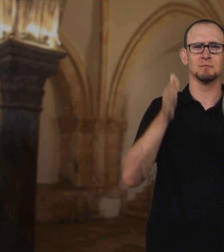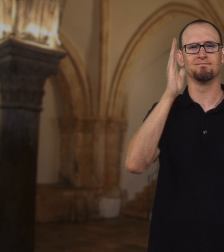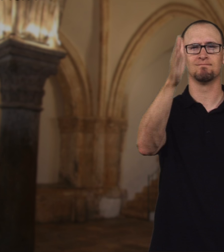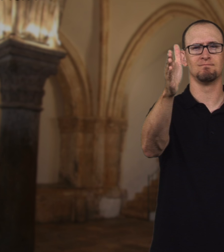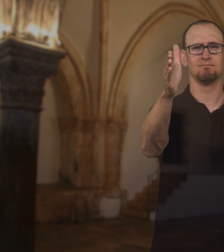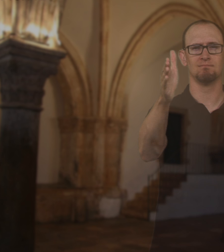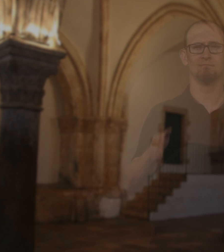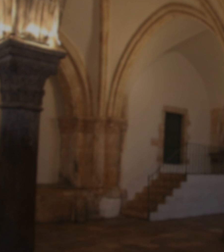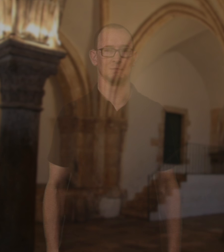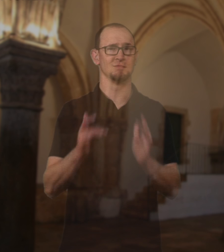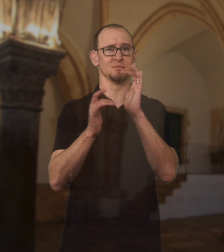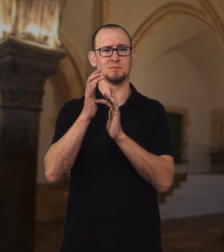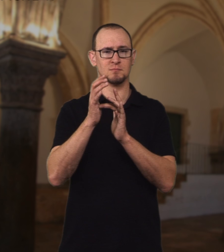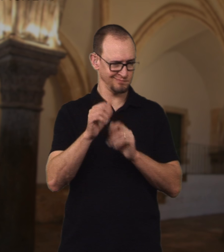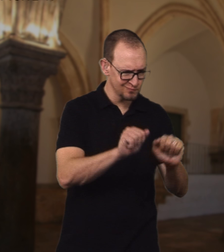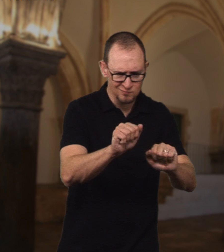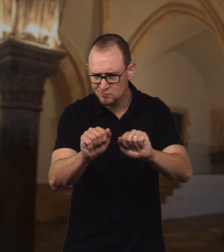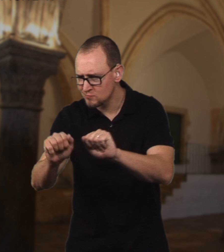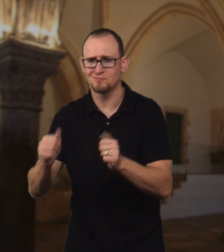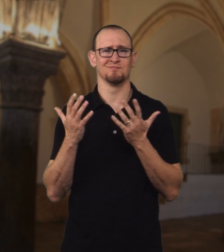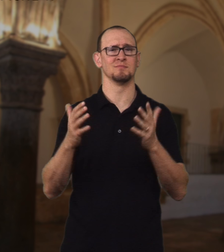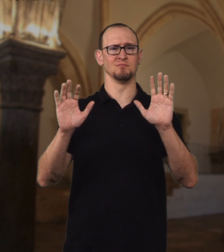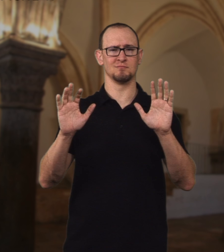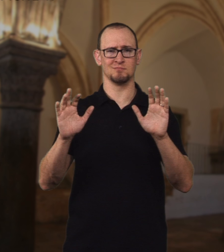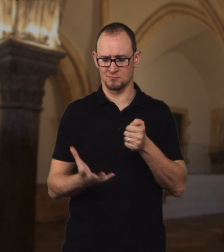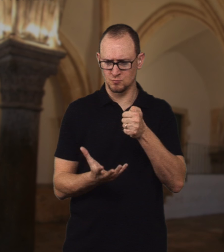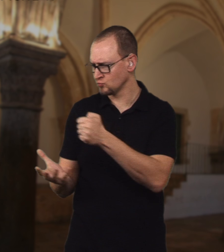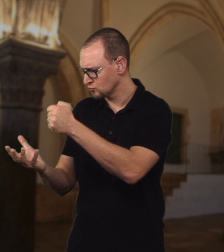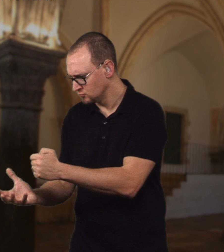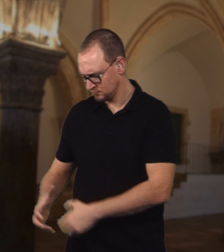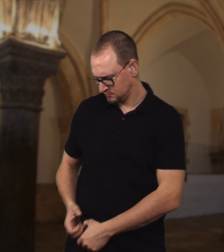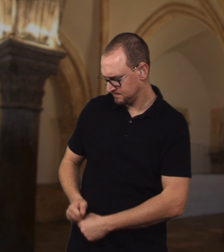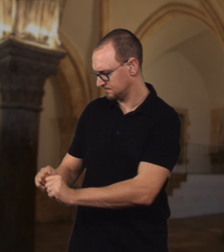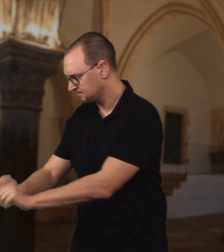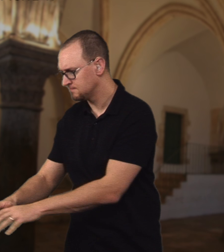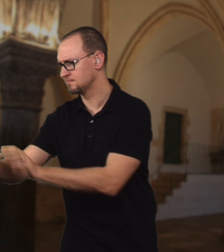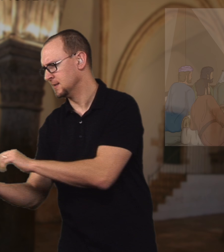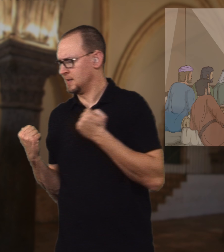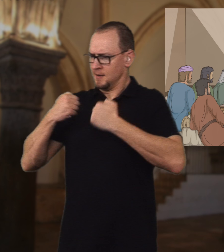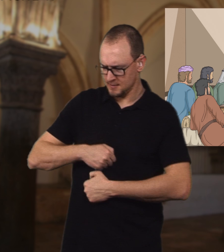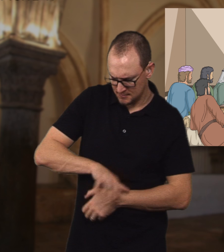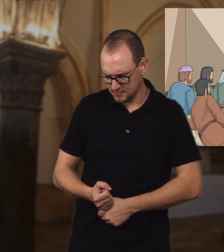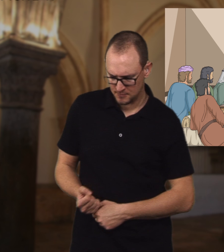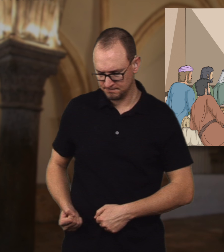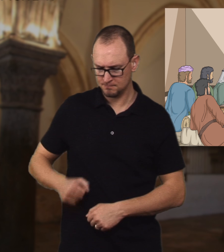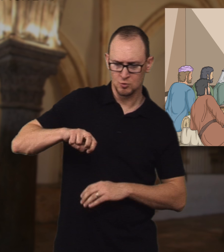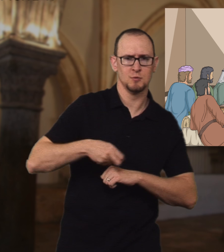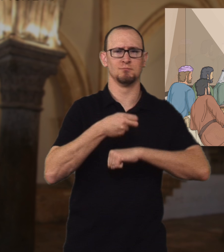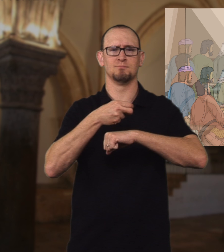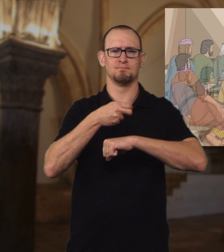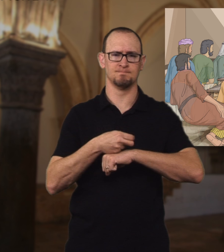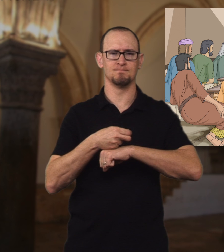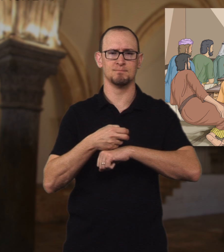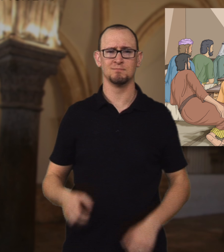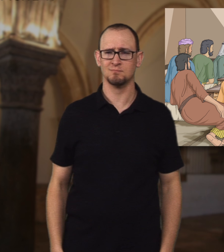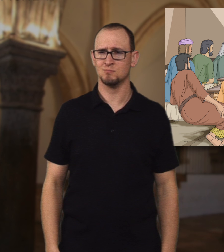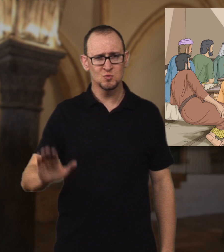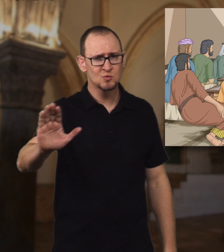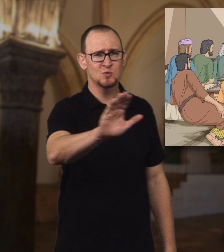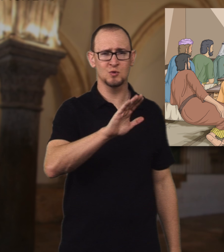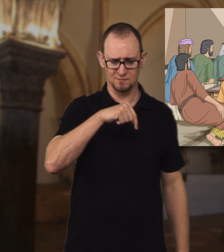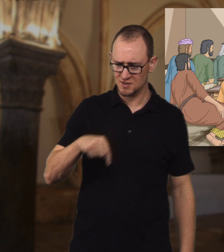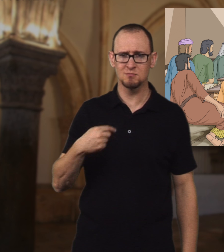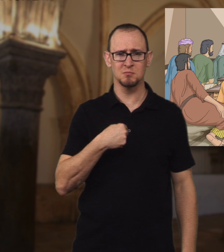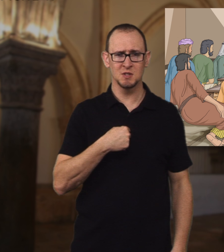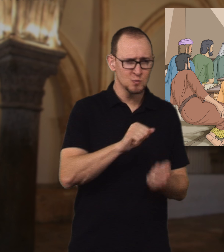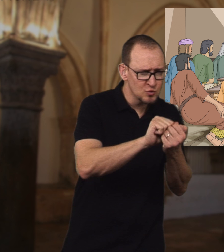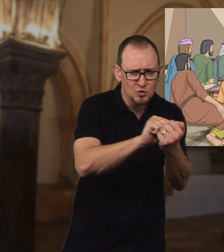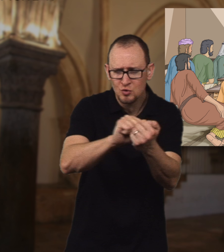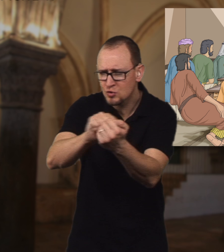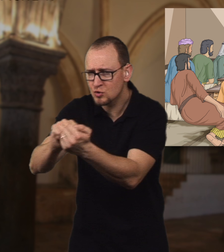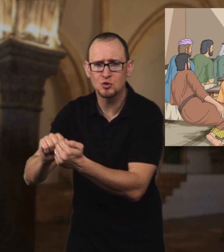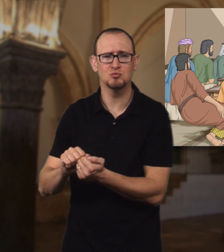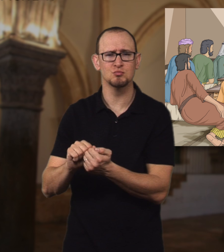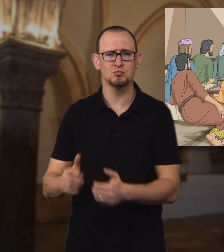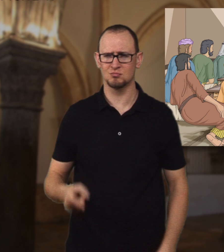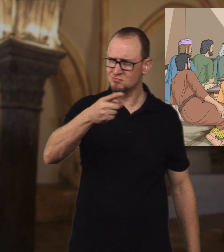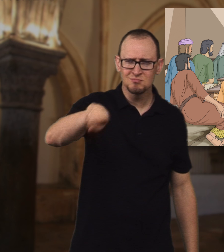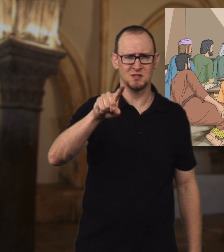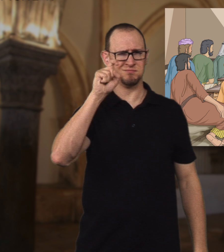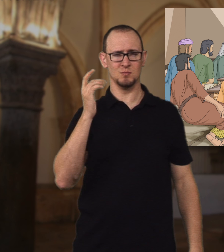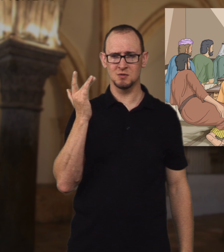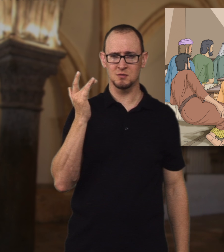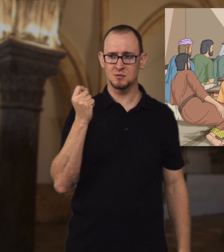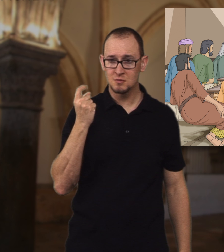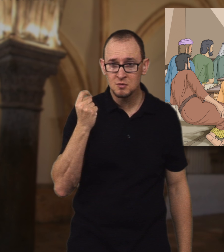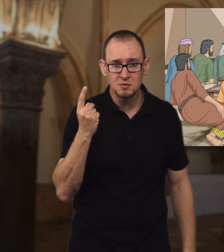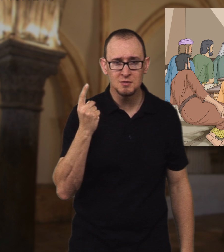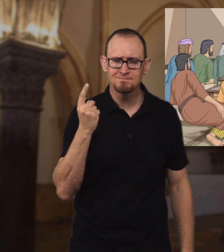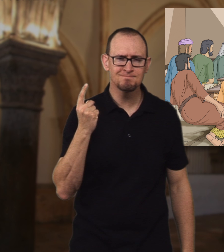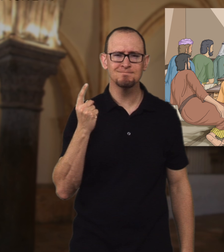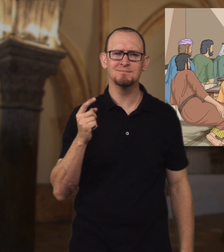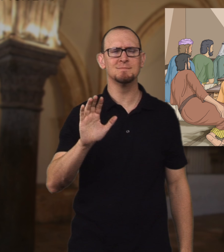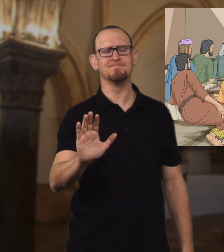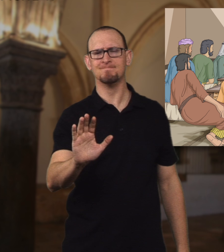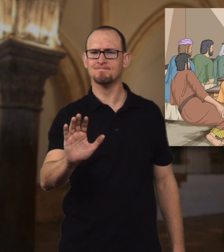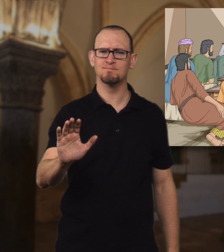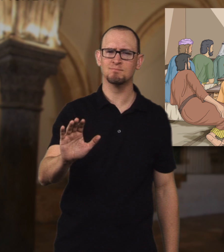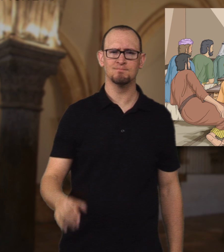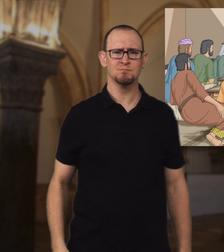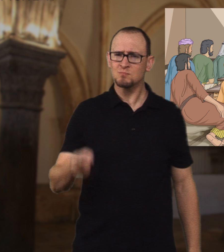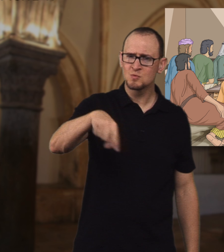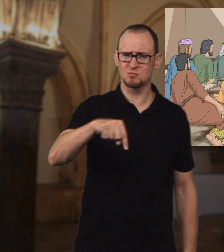When Jesus had washed their feet and put on His outer garments, He reclined with them again and asked, “Do you know what I have done for you?